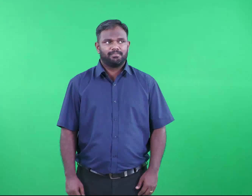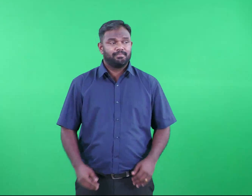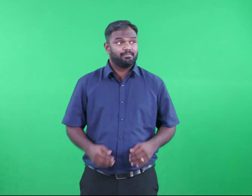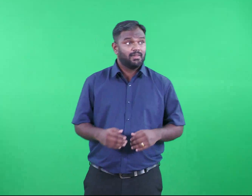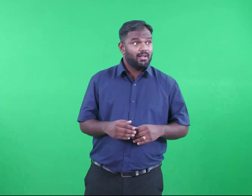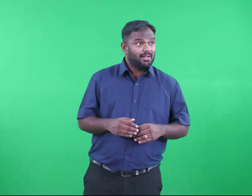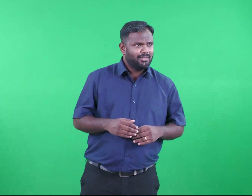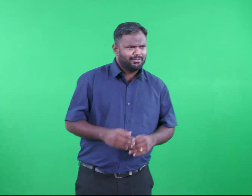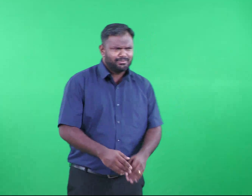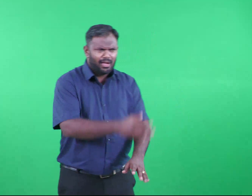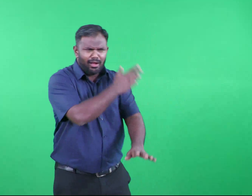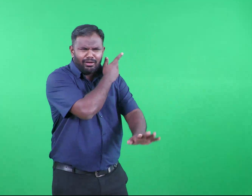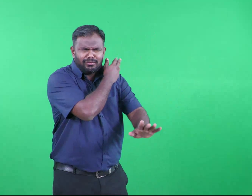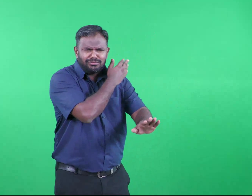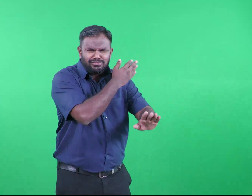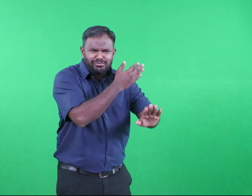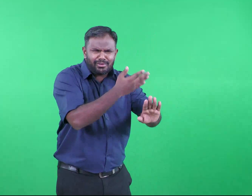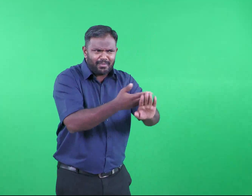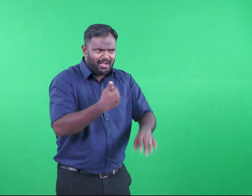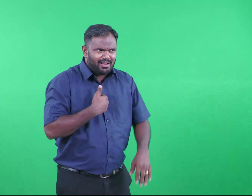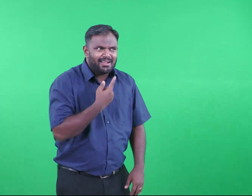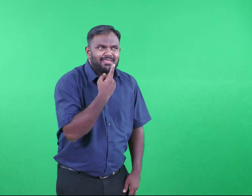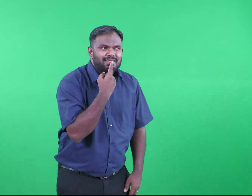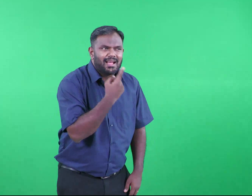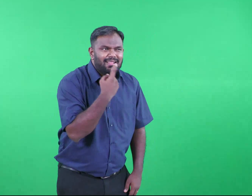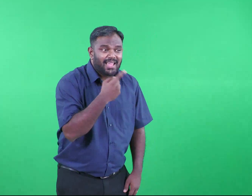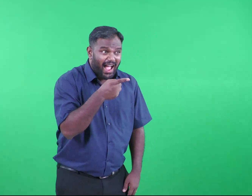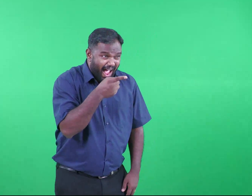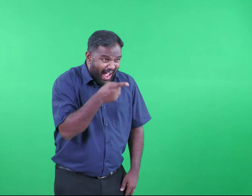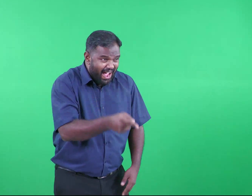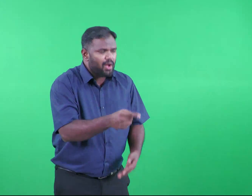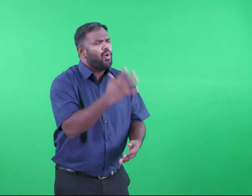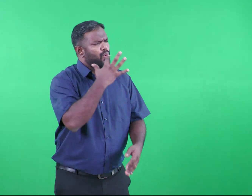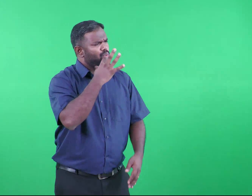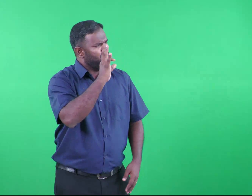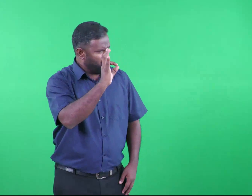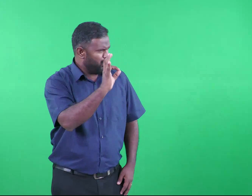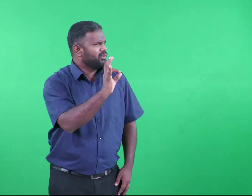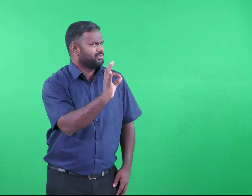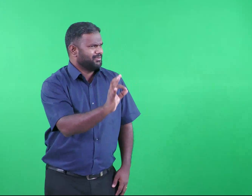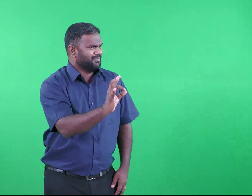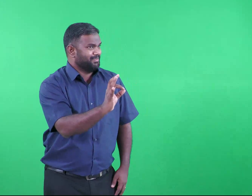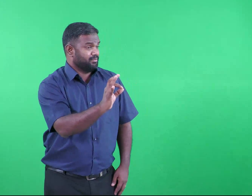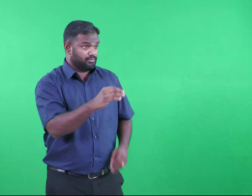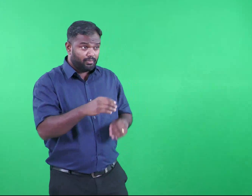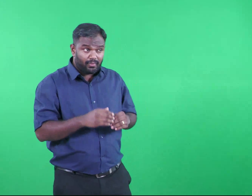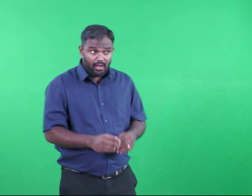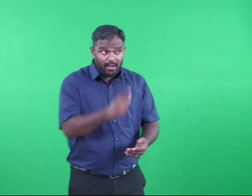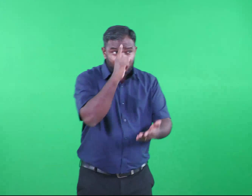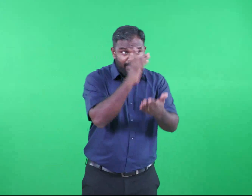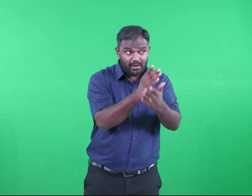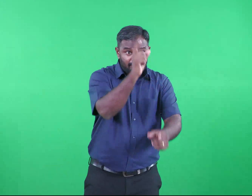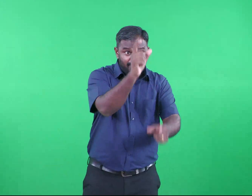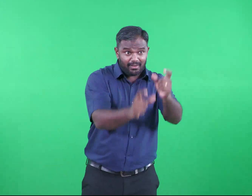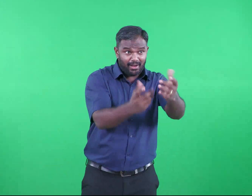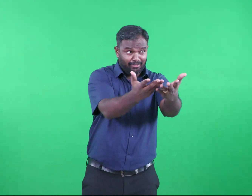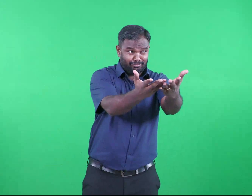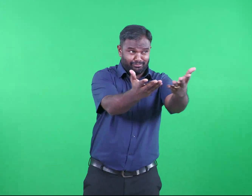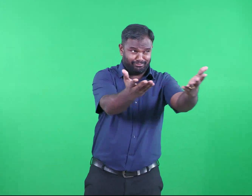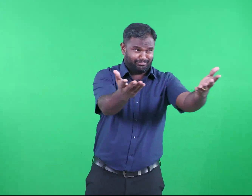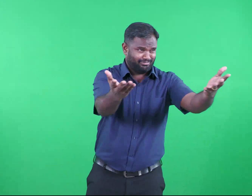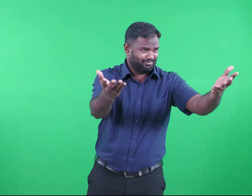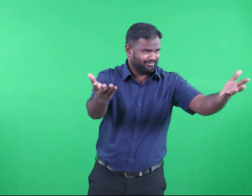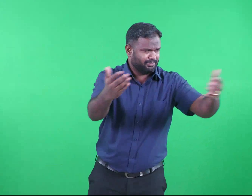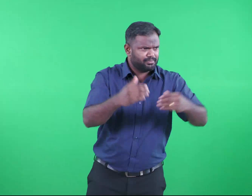This saying is trustworthy.